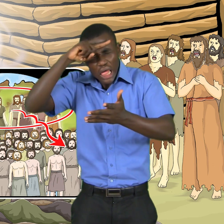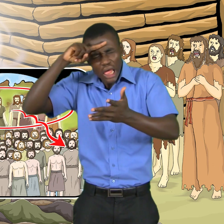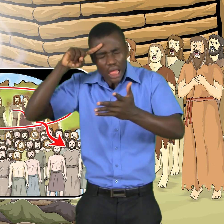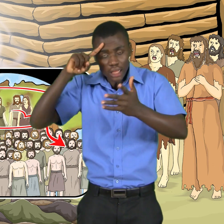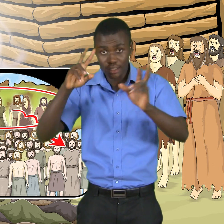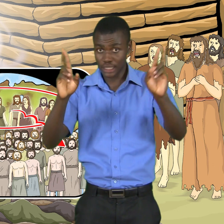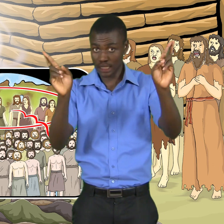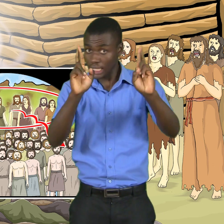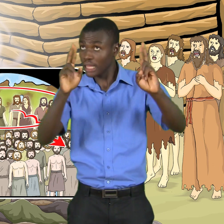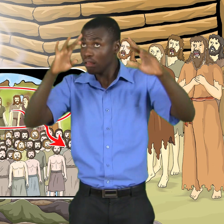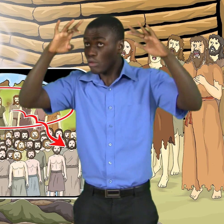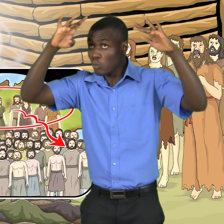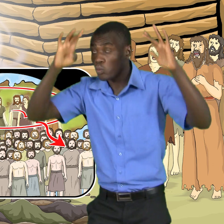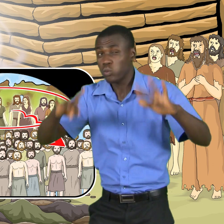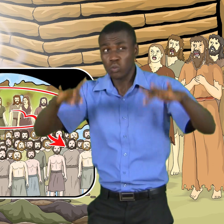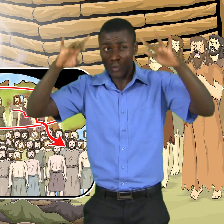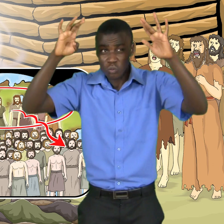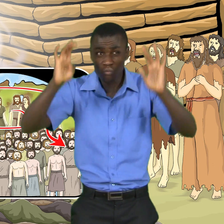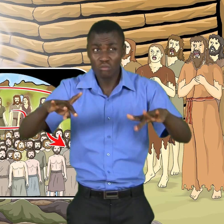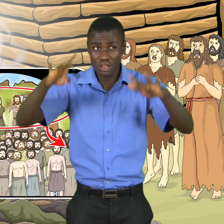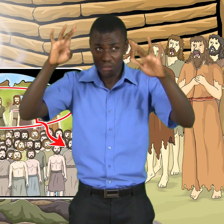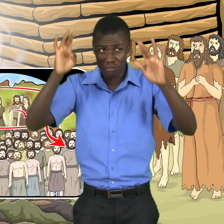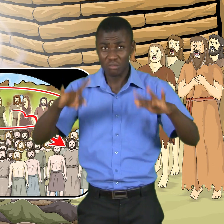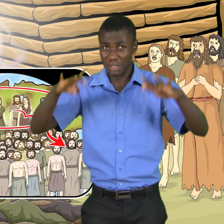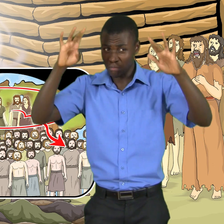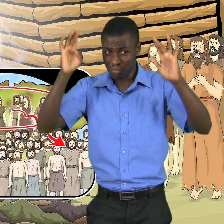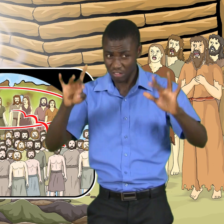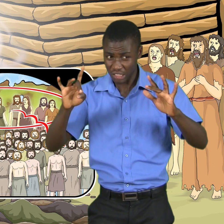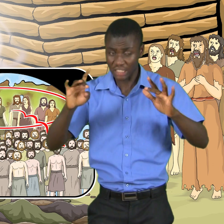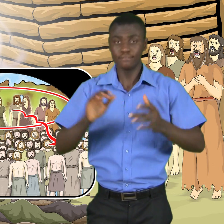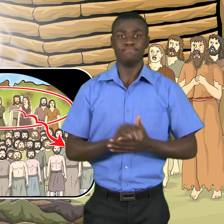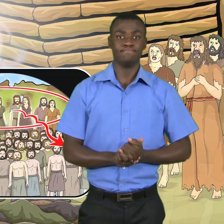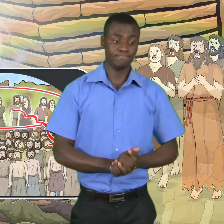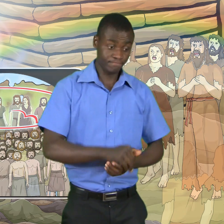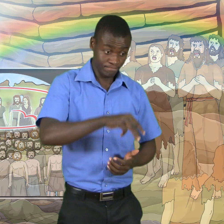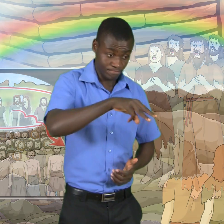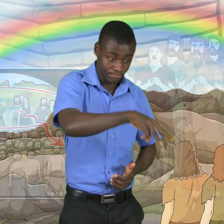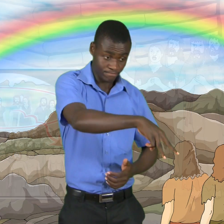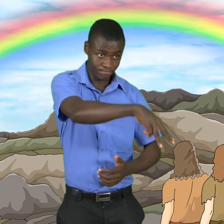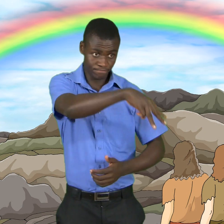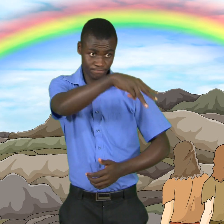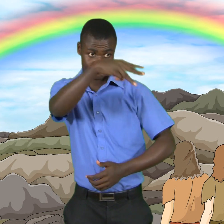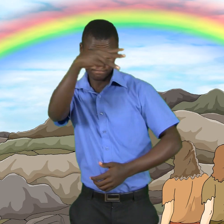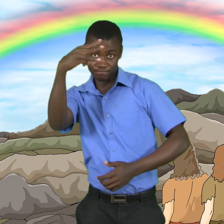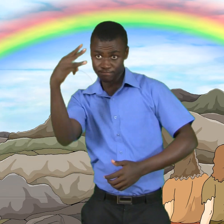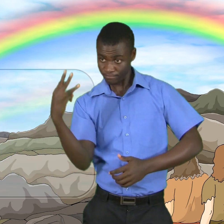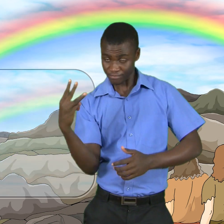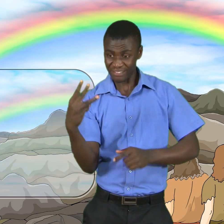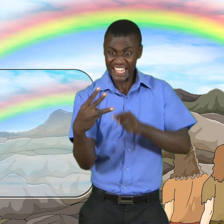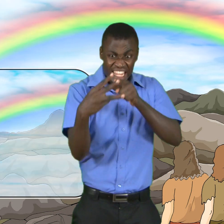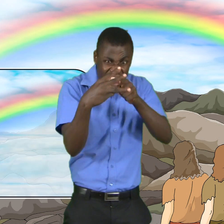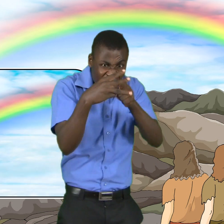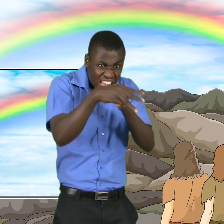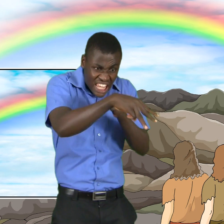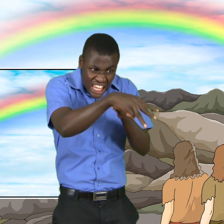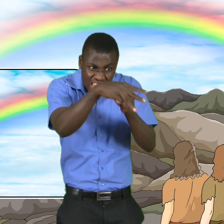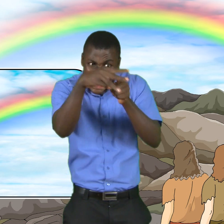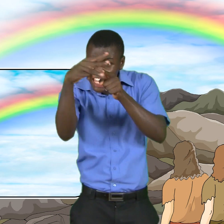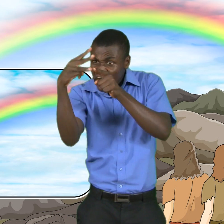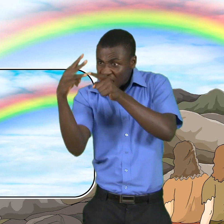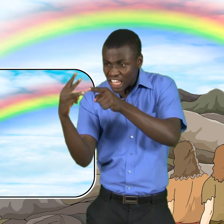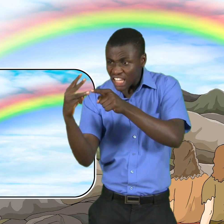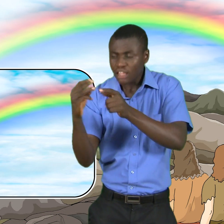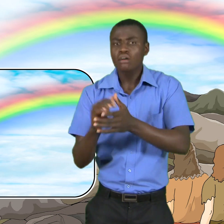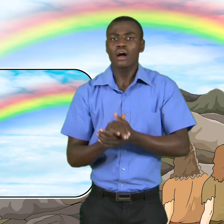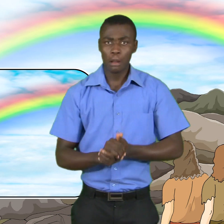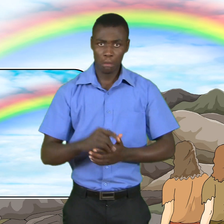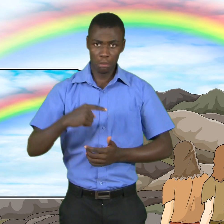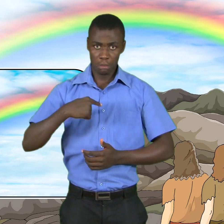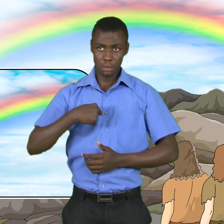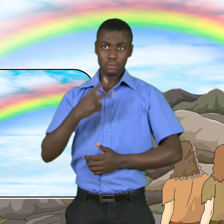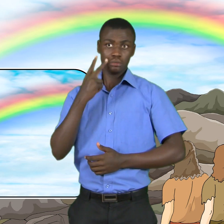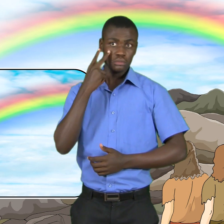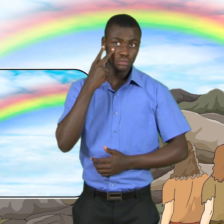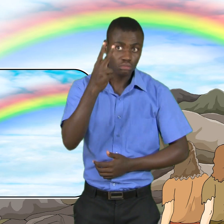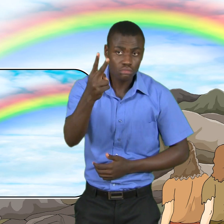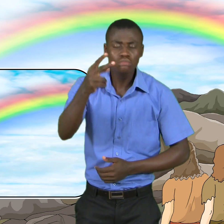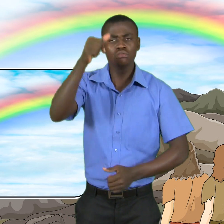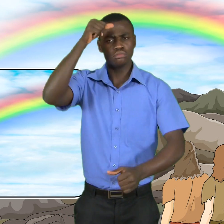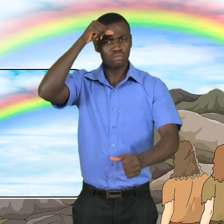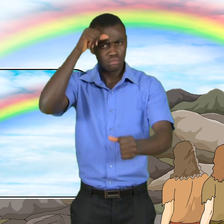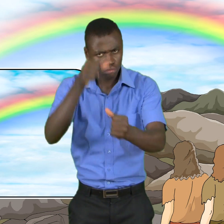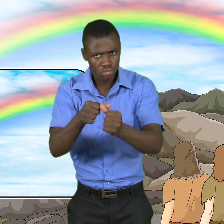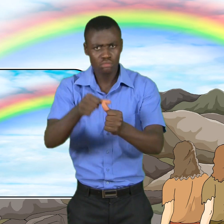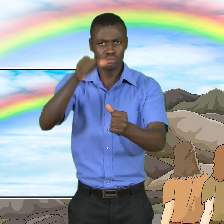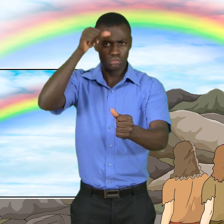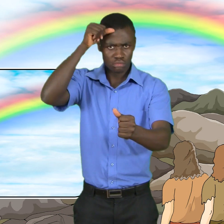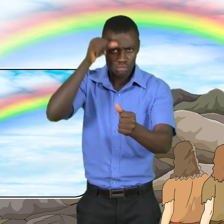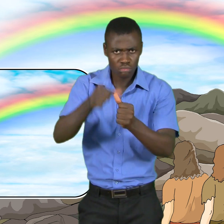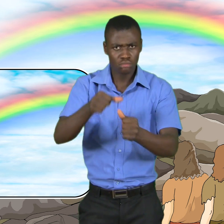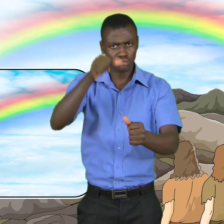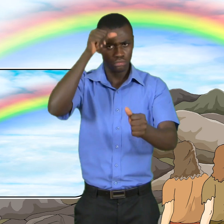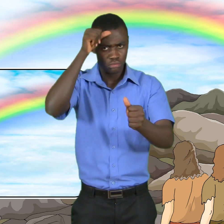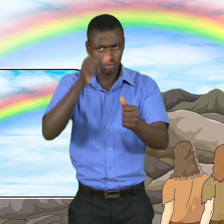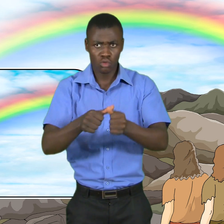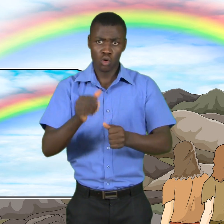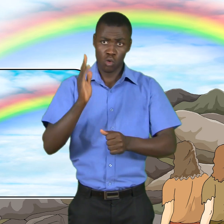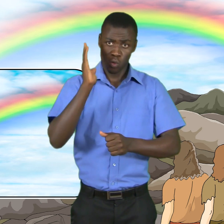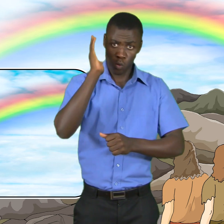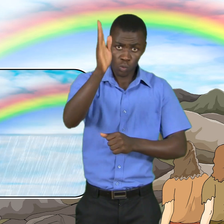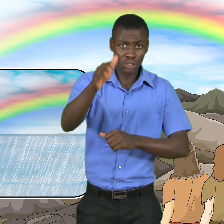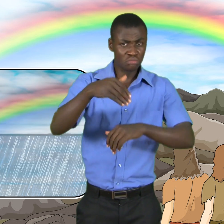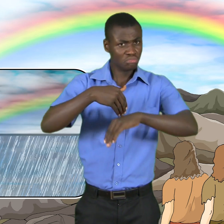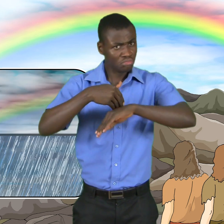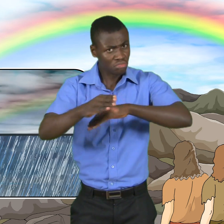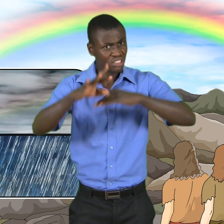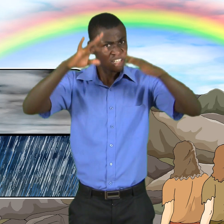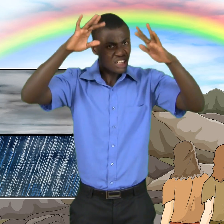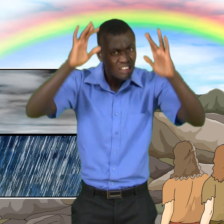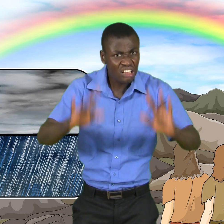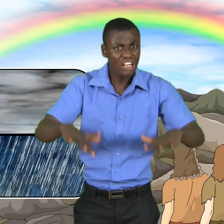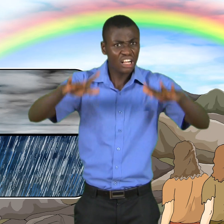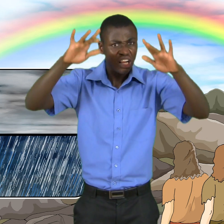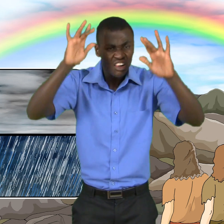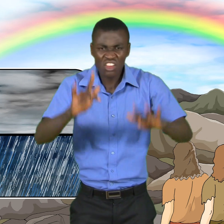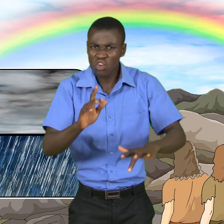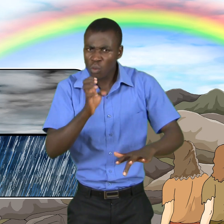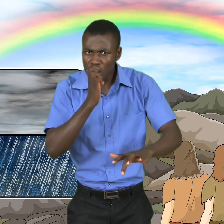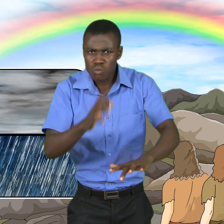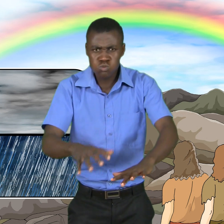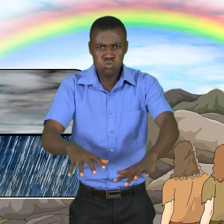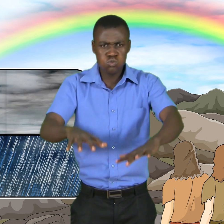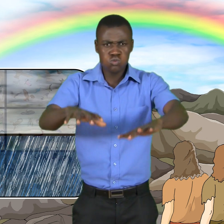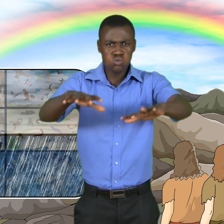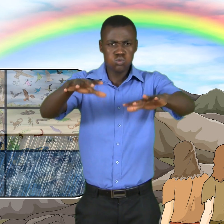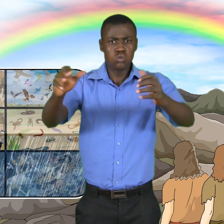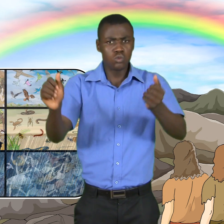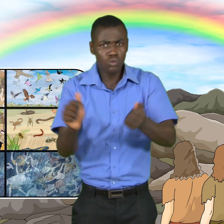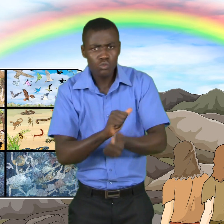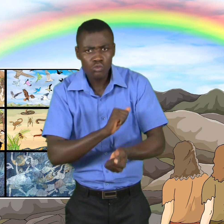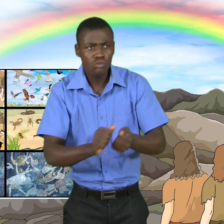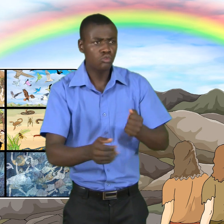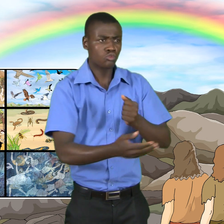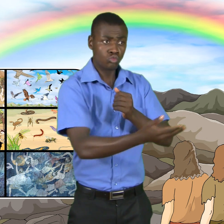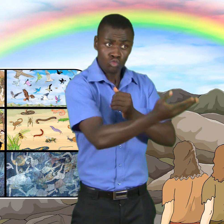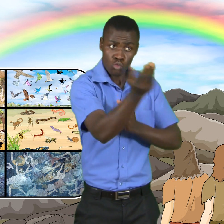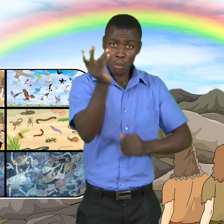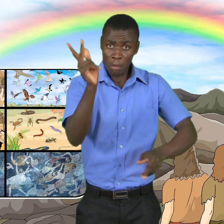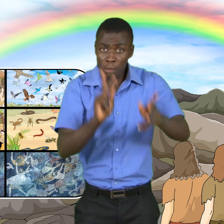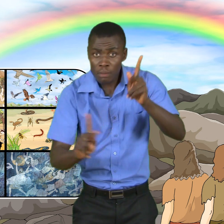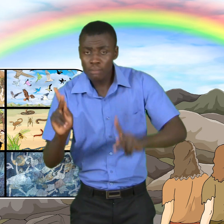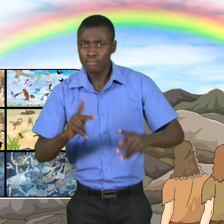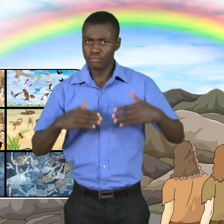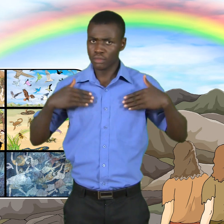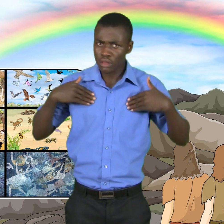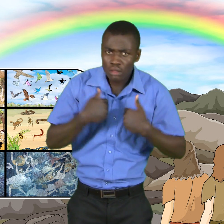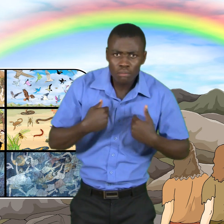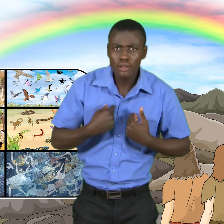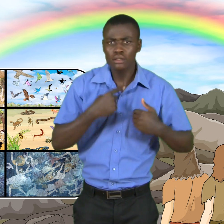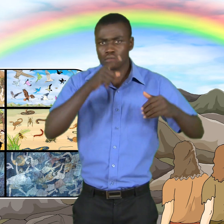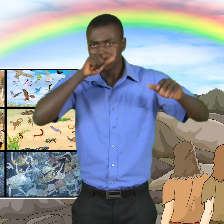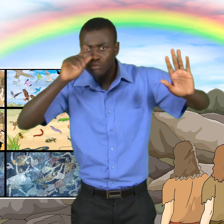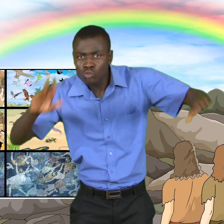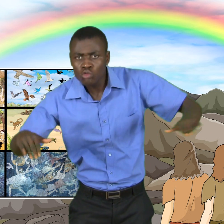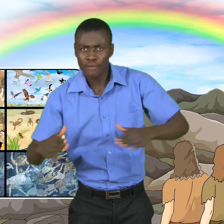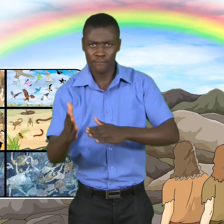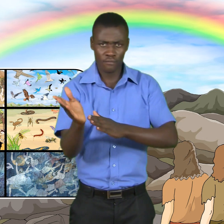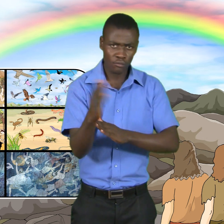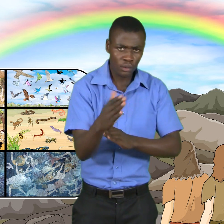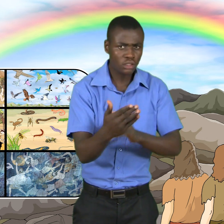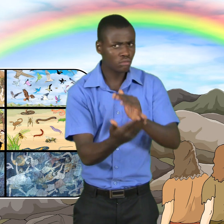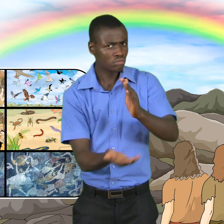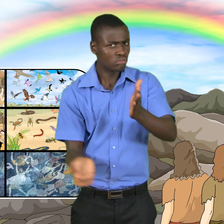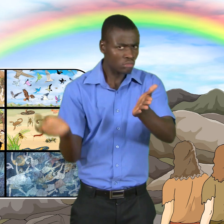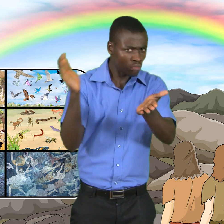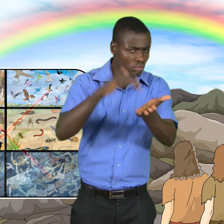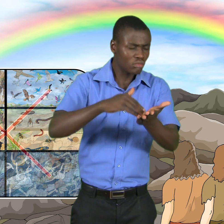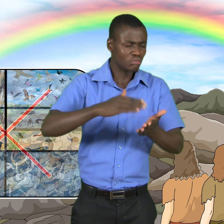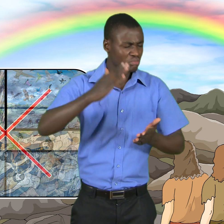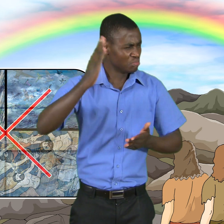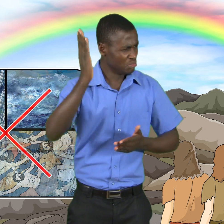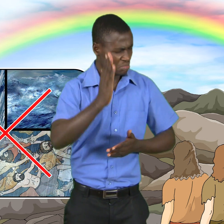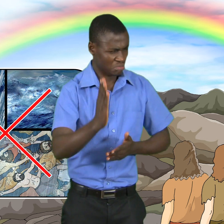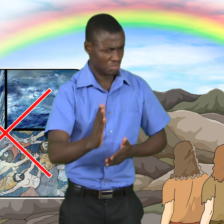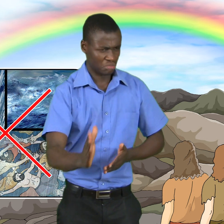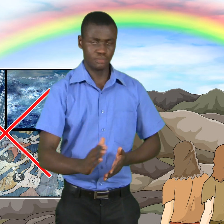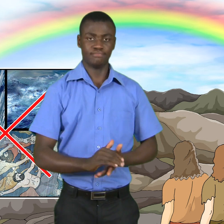Whenever I form clouds over the earth and the rainbow appears in the clouds, I will remember My covenant between Me and you and every living creature of every kind. Never again will the waters become a flood to destroy all life.